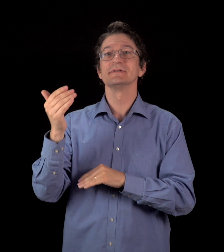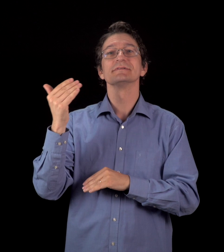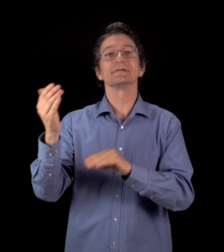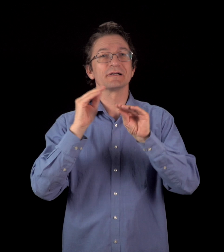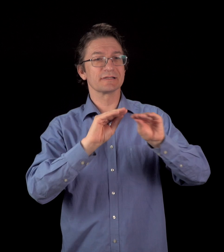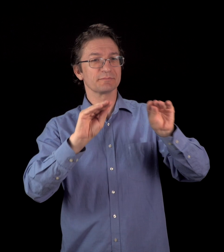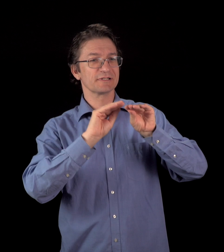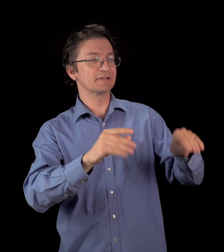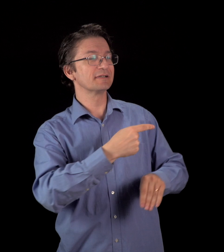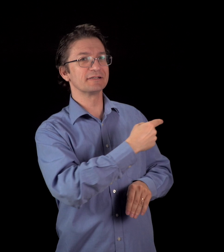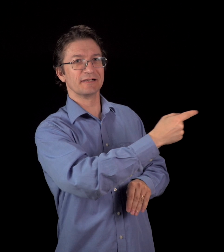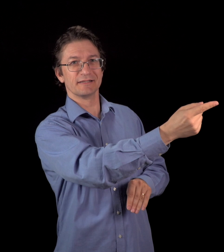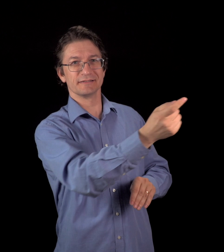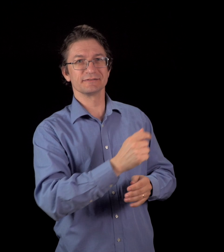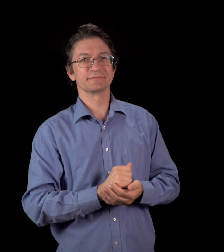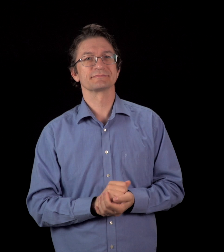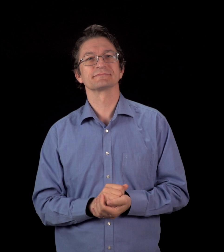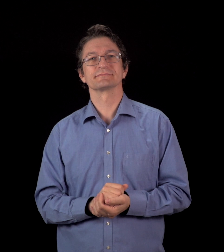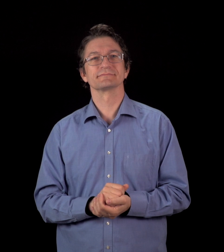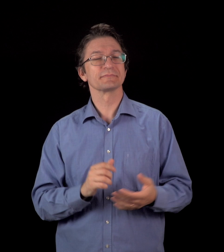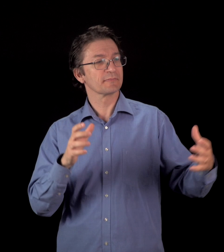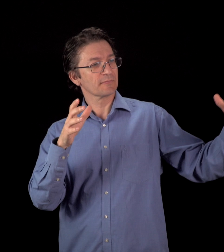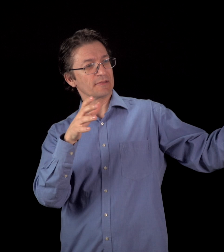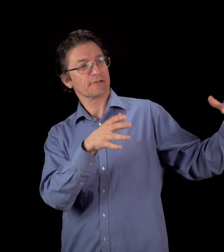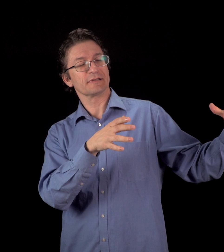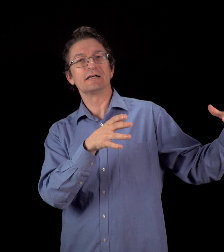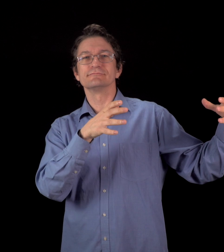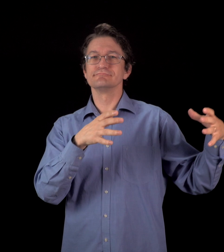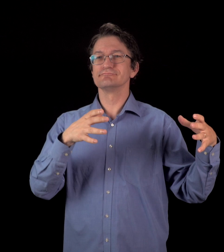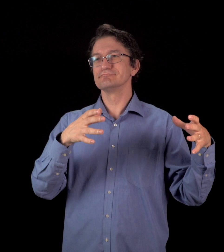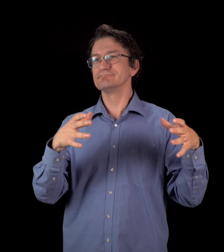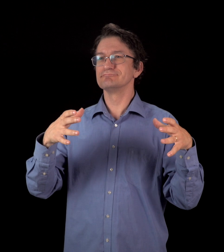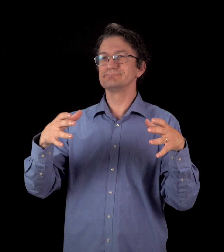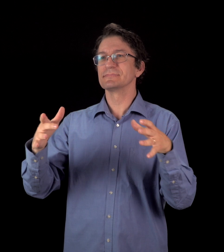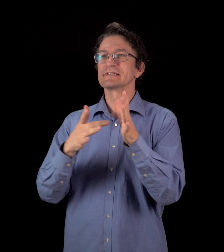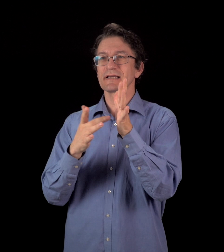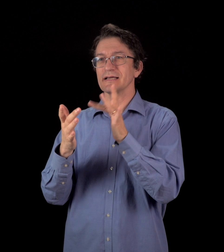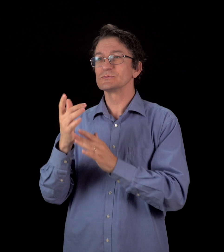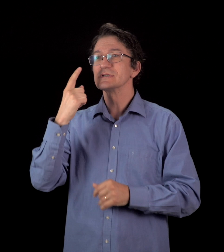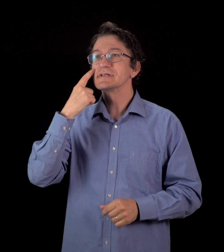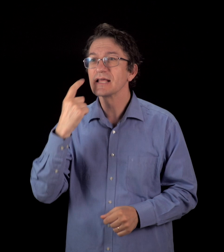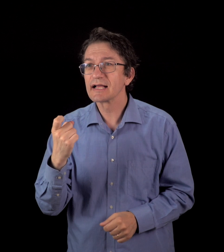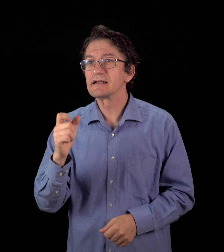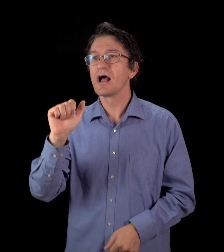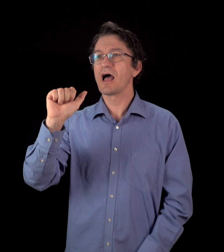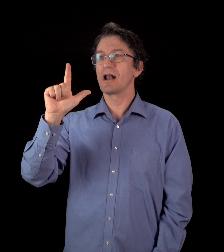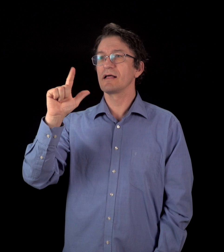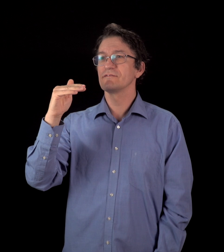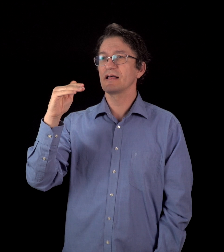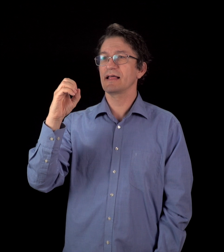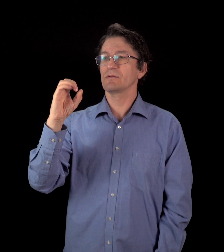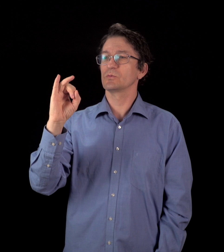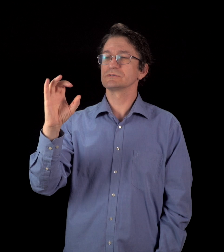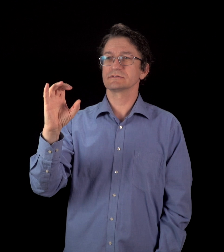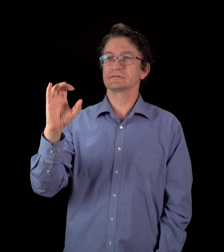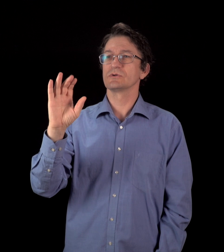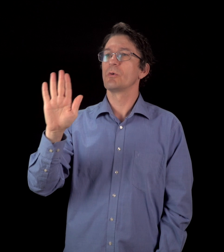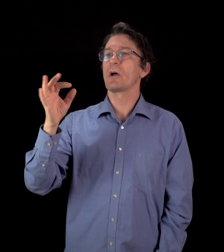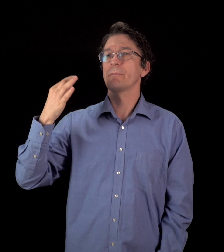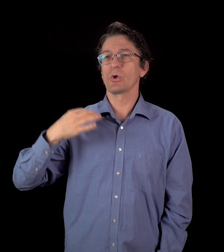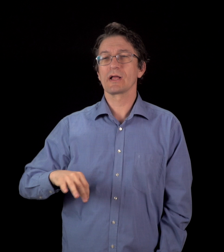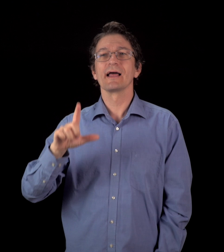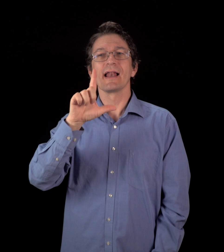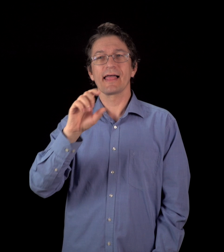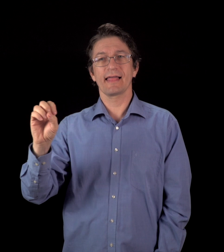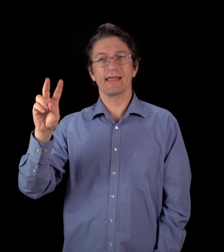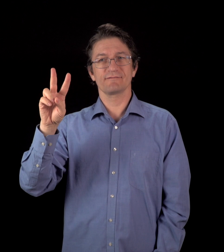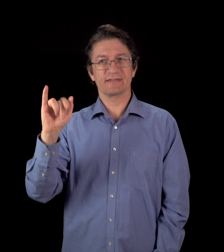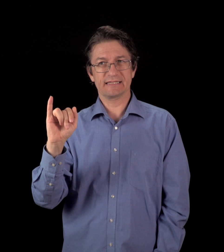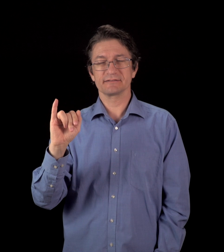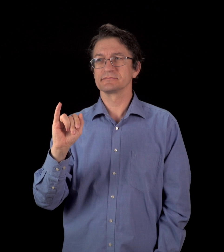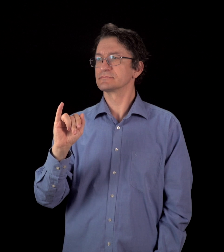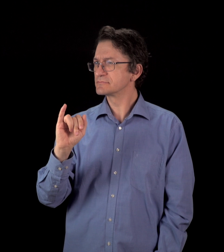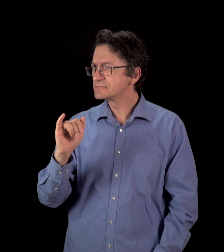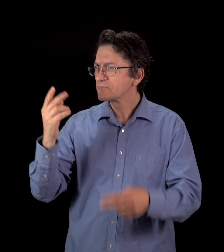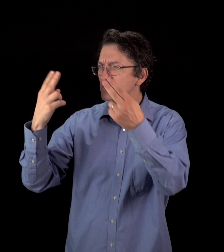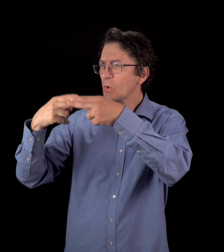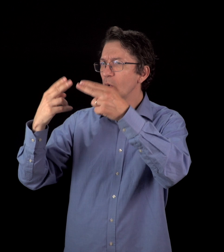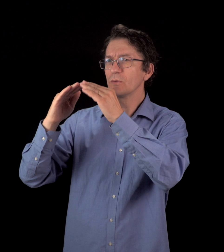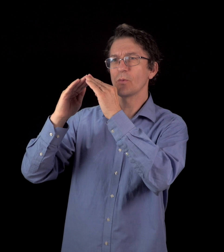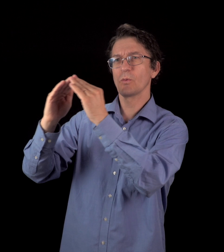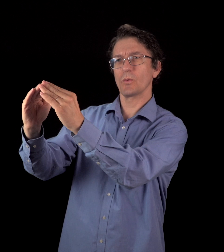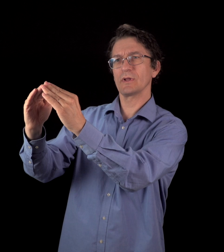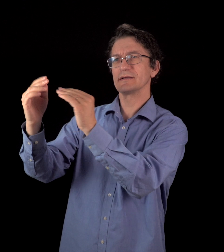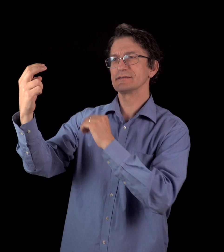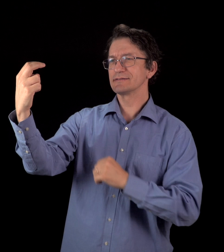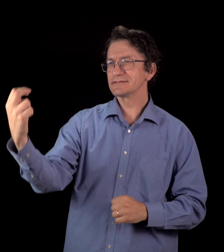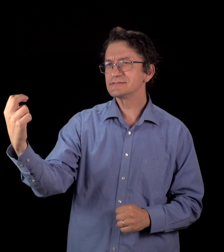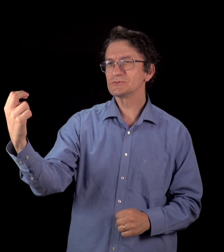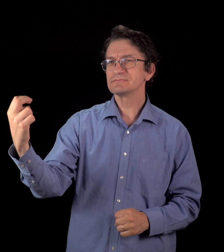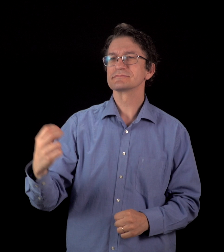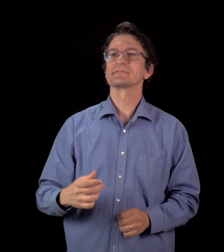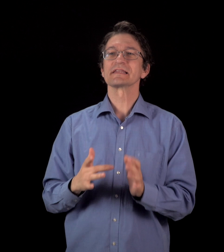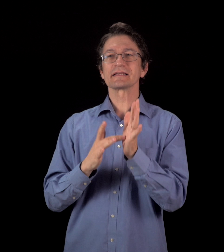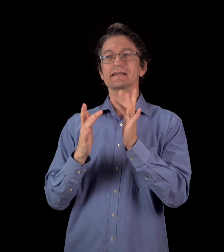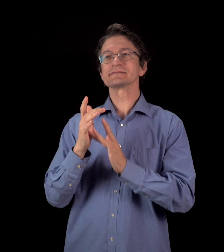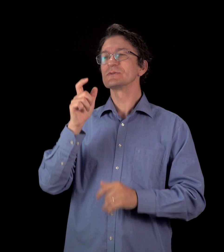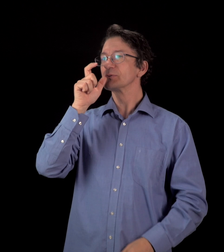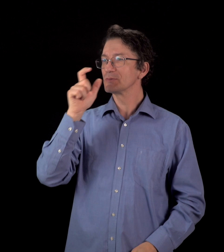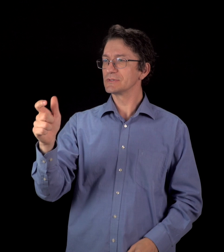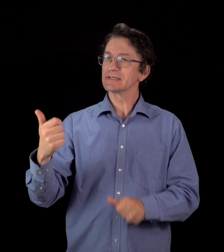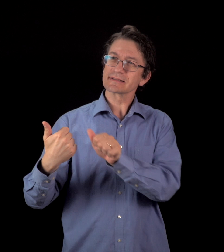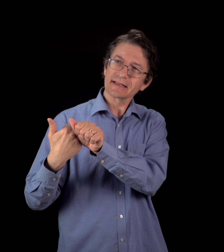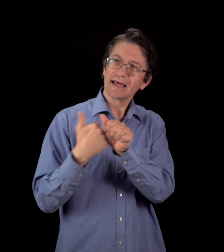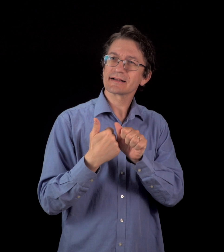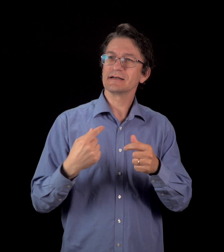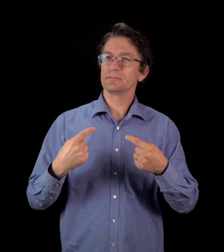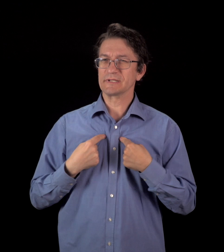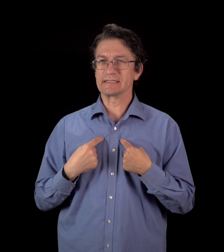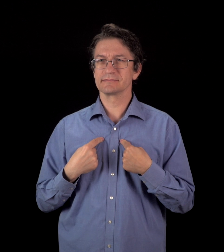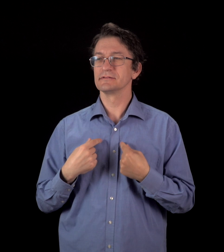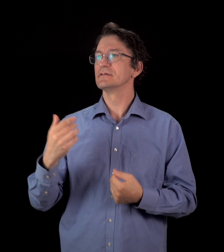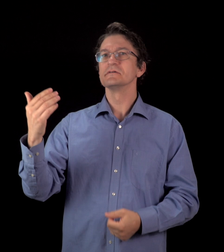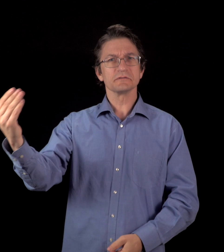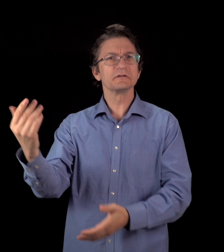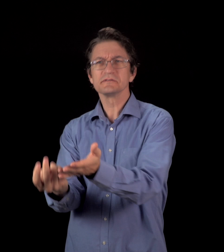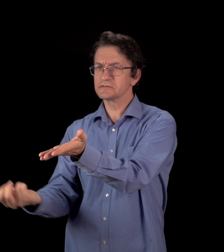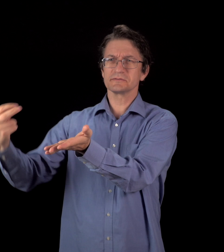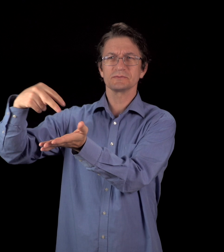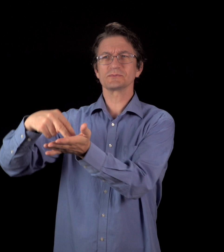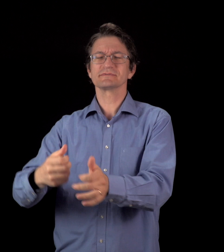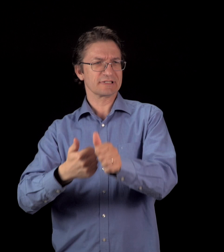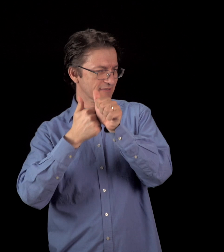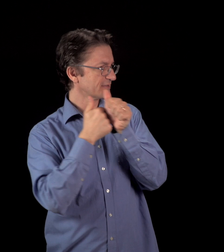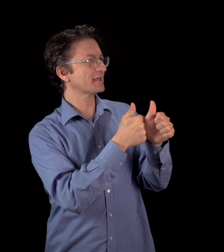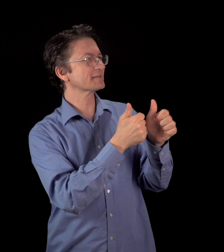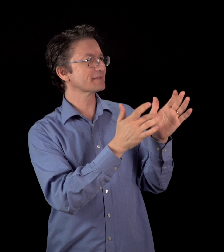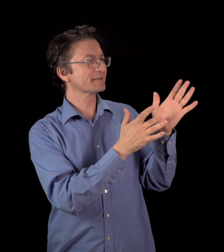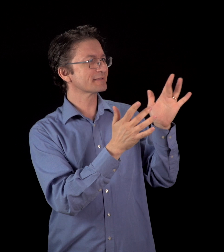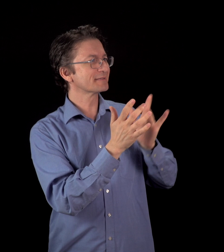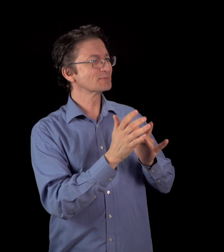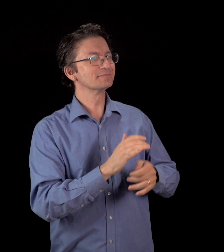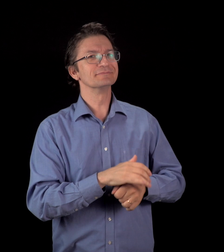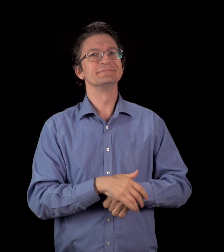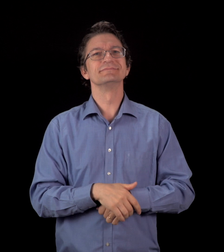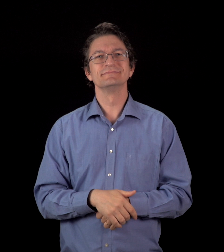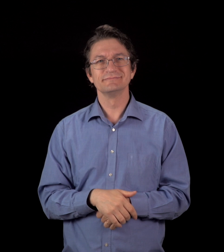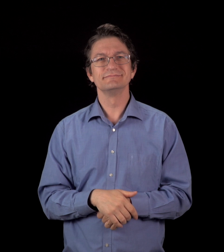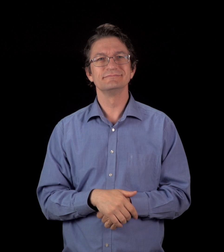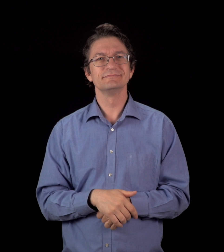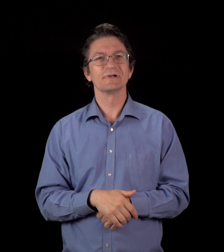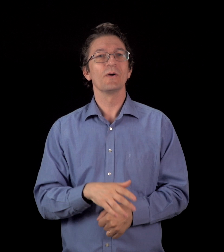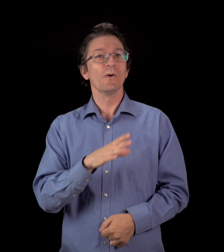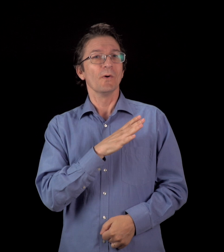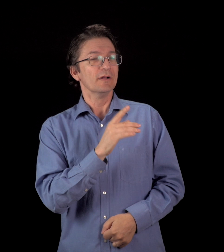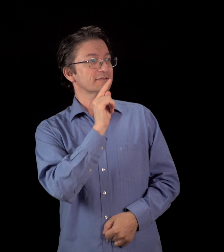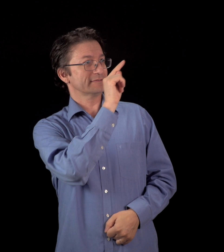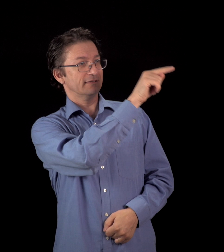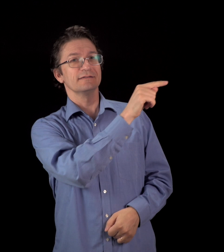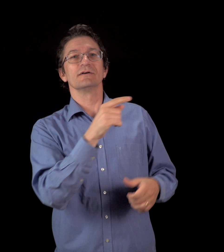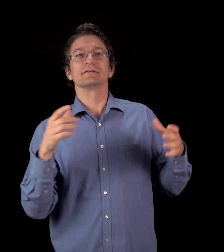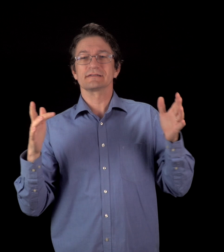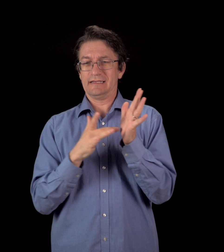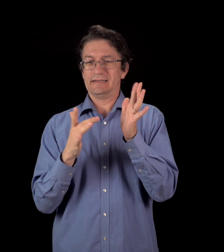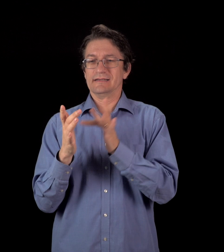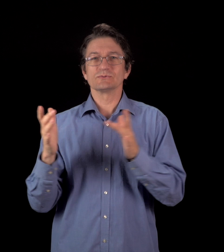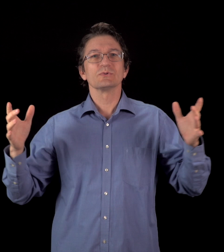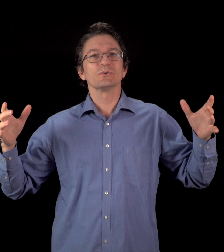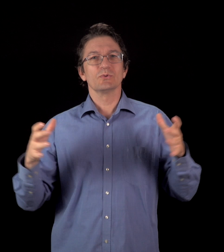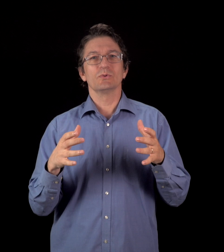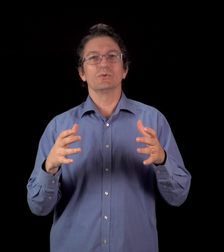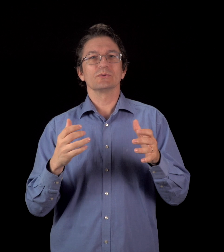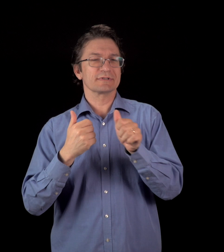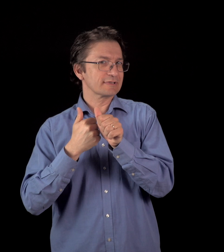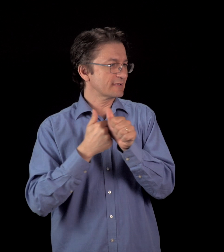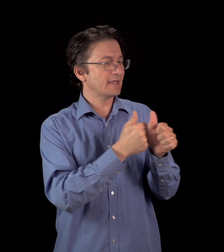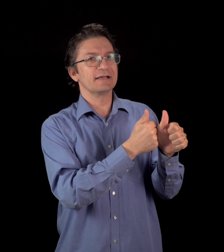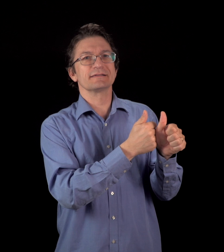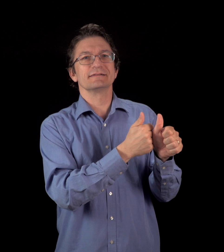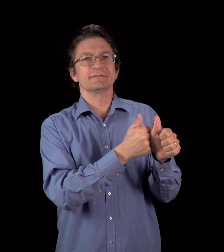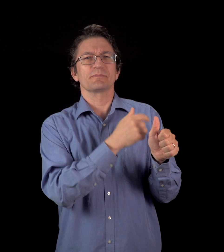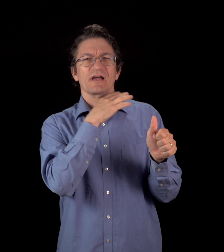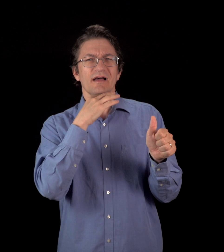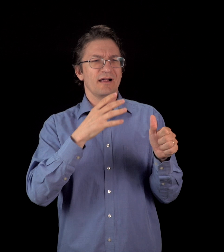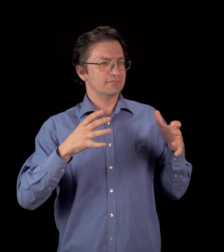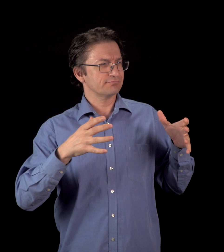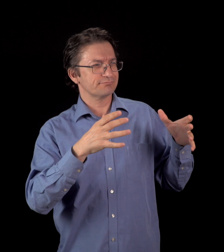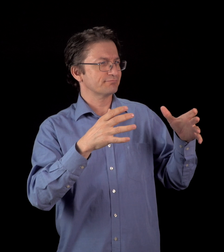As He was walking along, He saw Levi son of Alphaeus sitting at the tax booth. “Follow Me,” He told him, and Levi got up and followed Him.